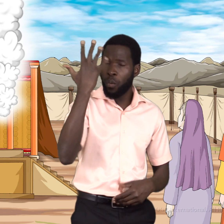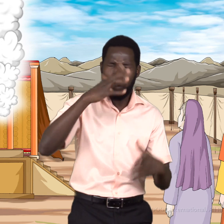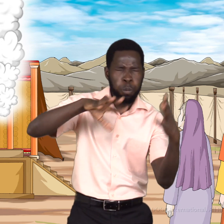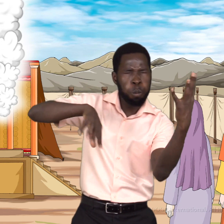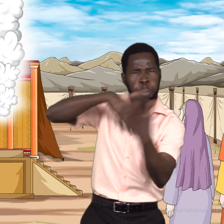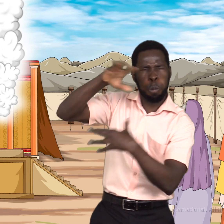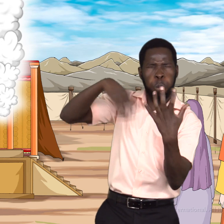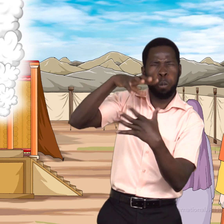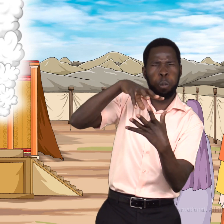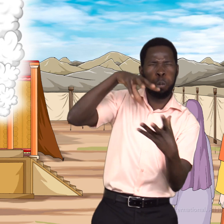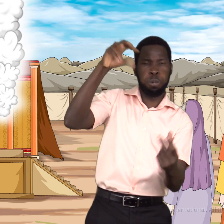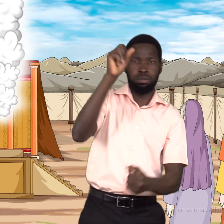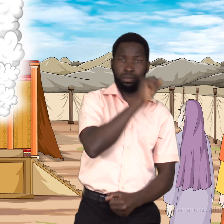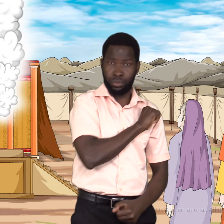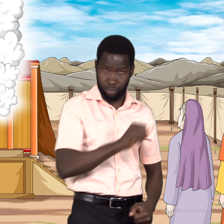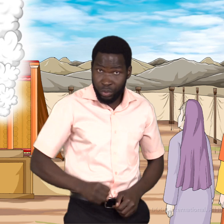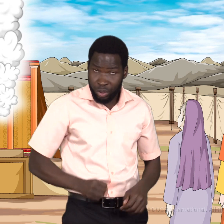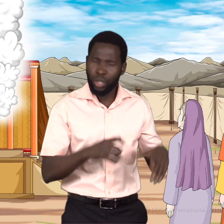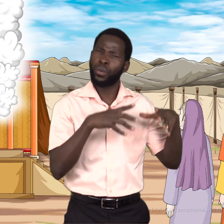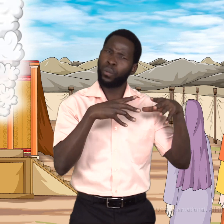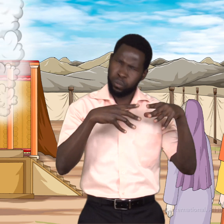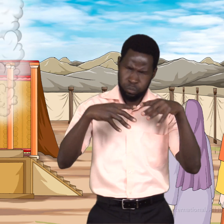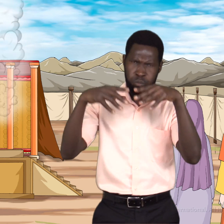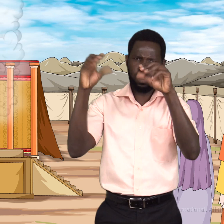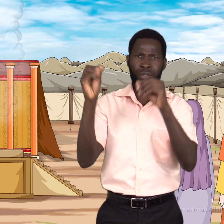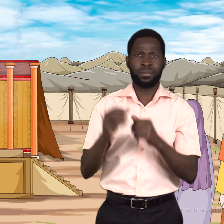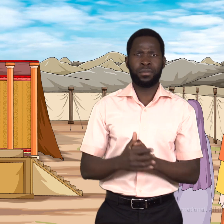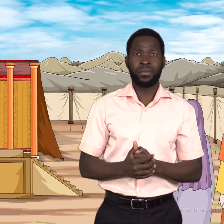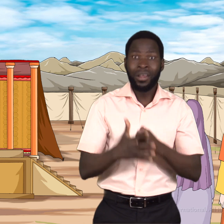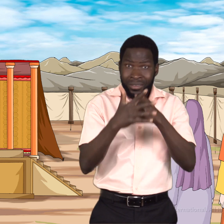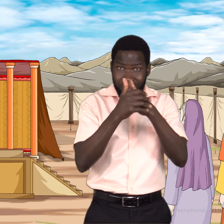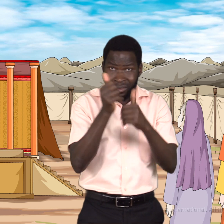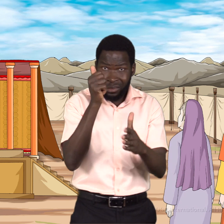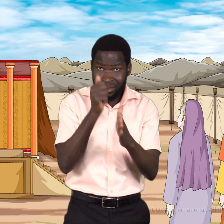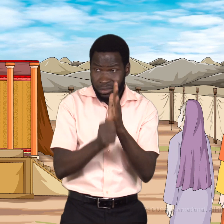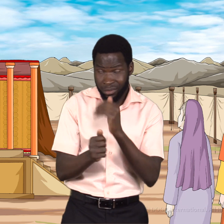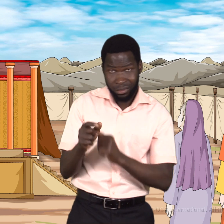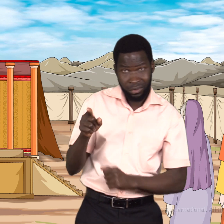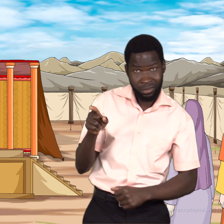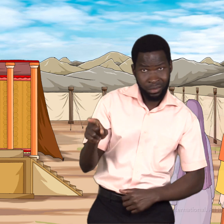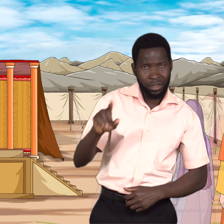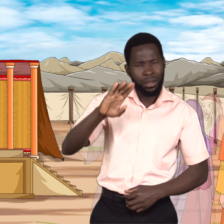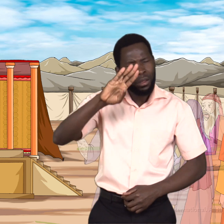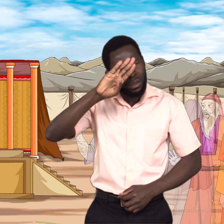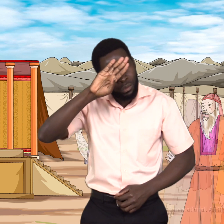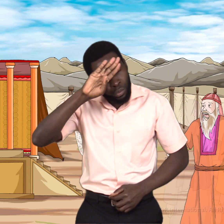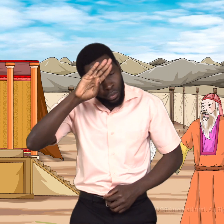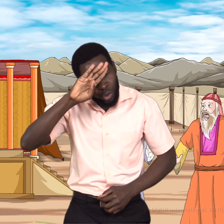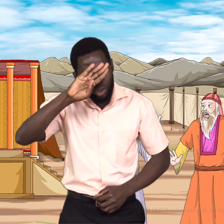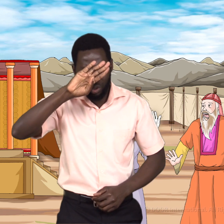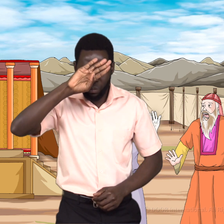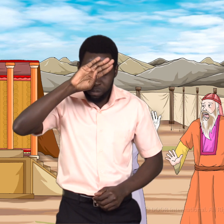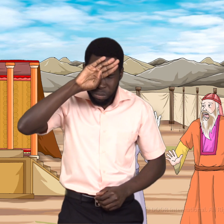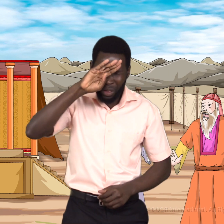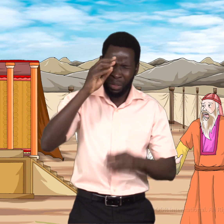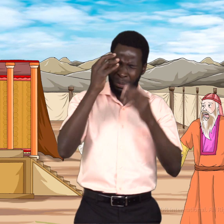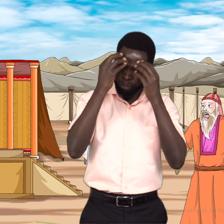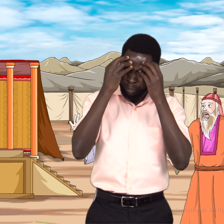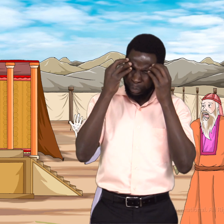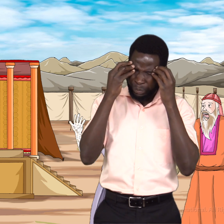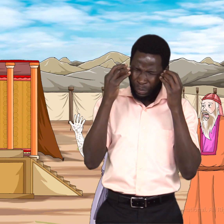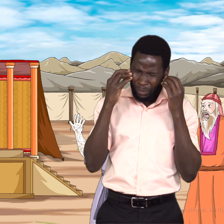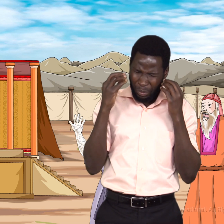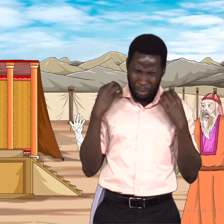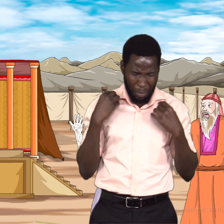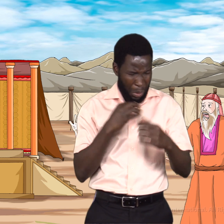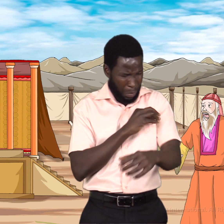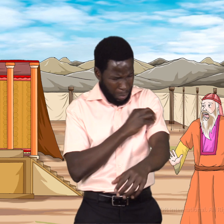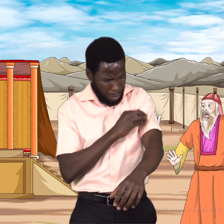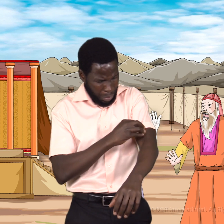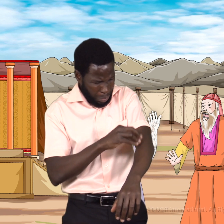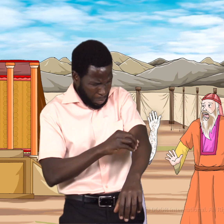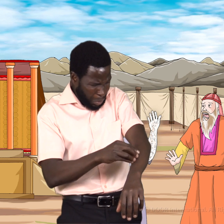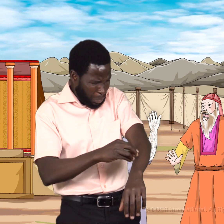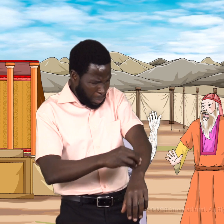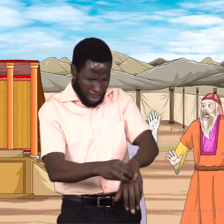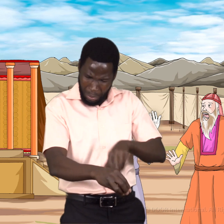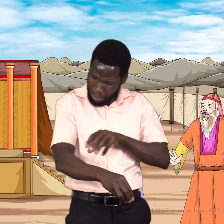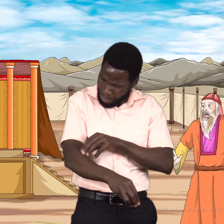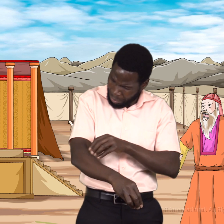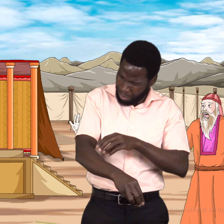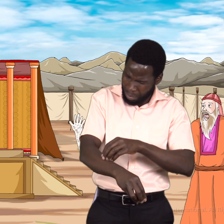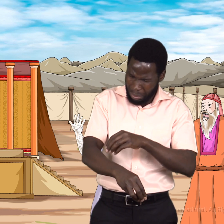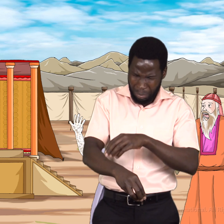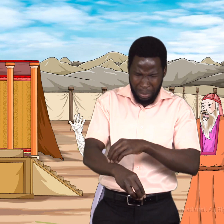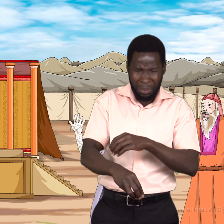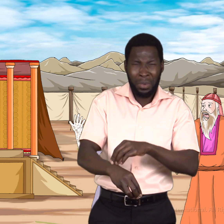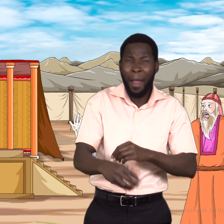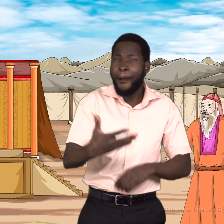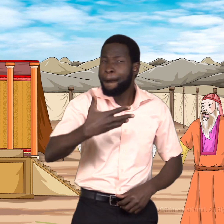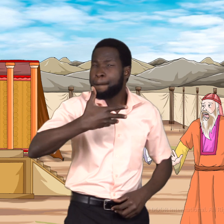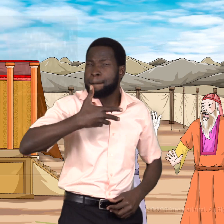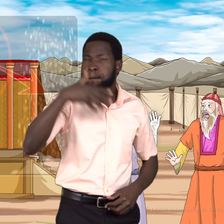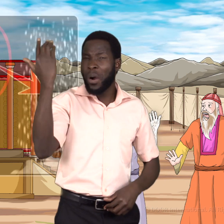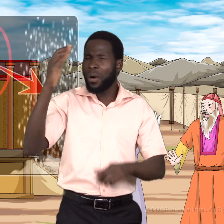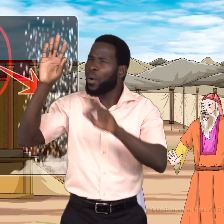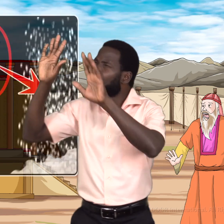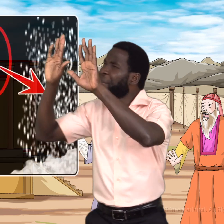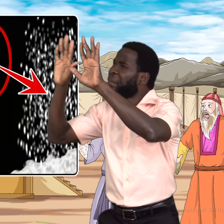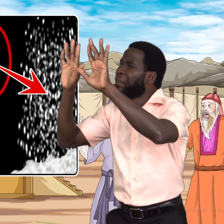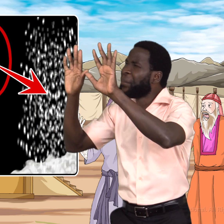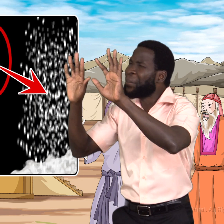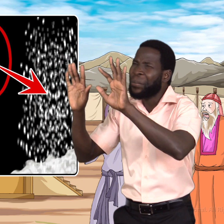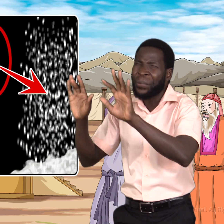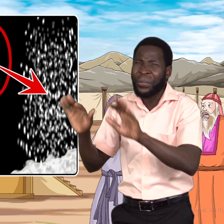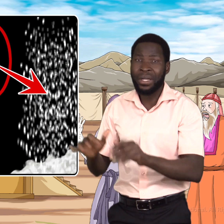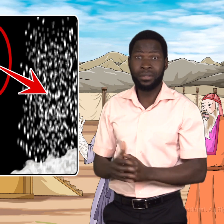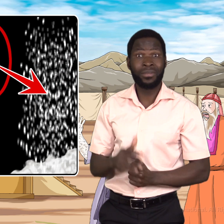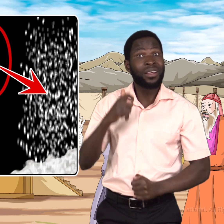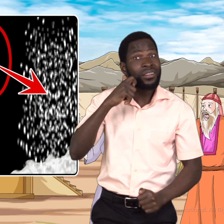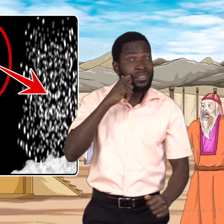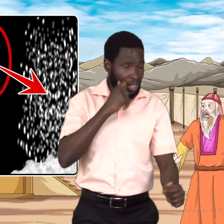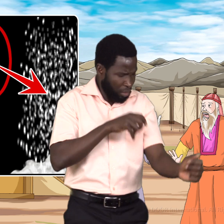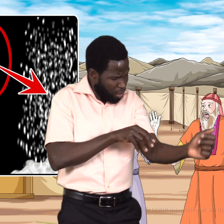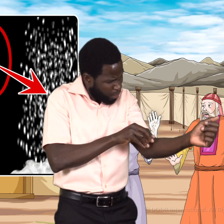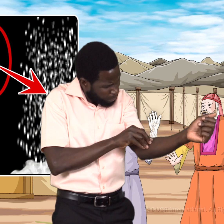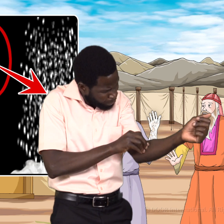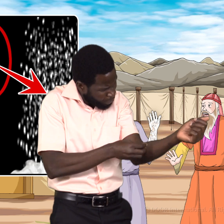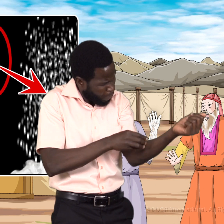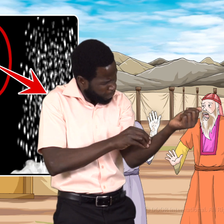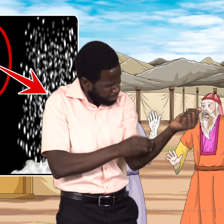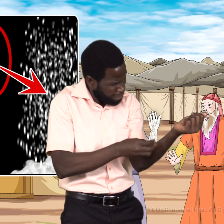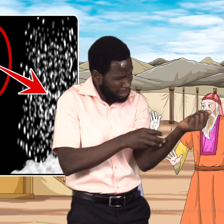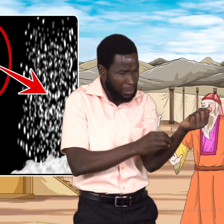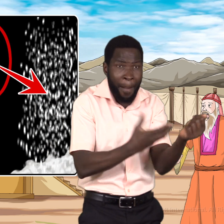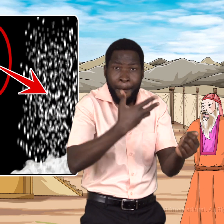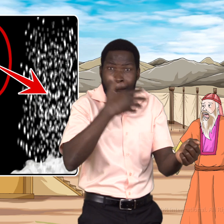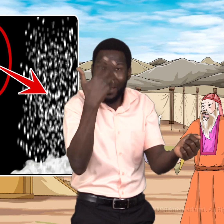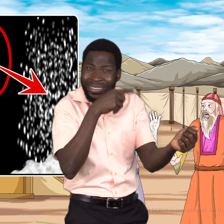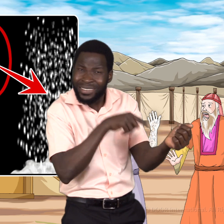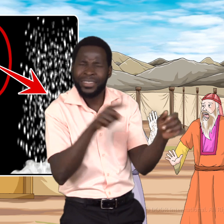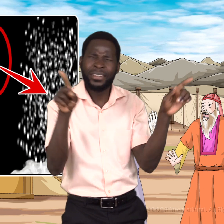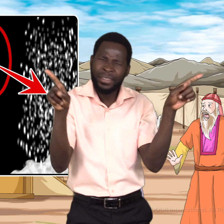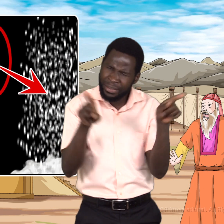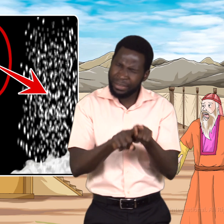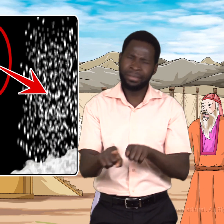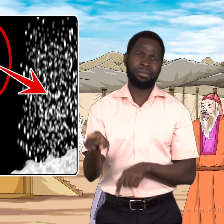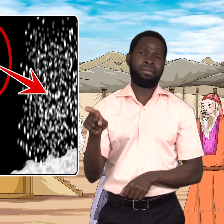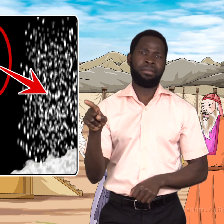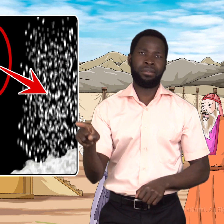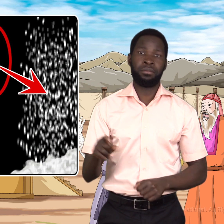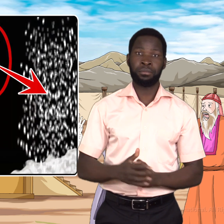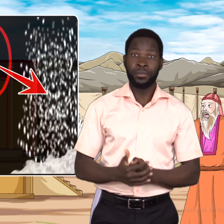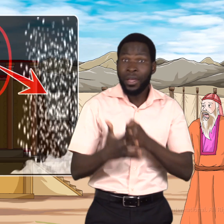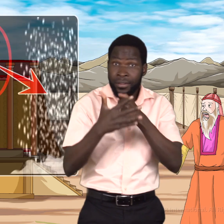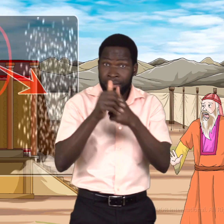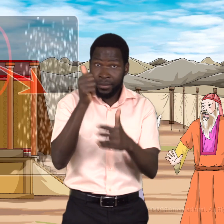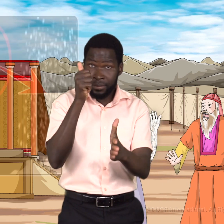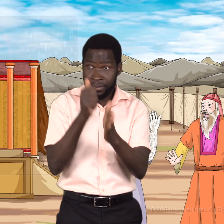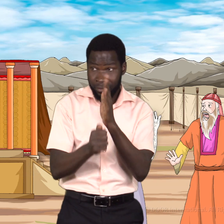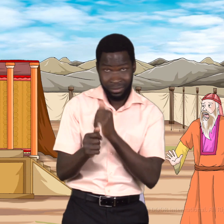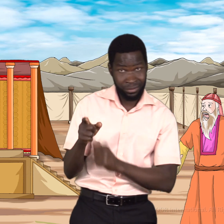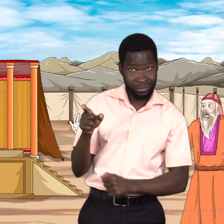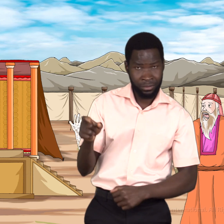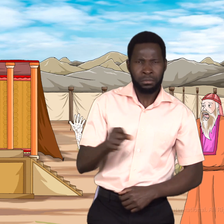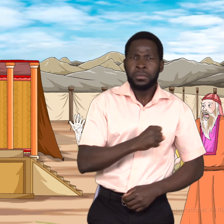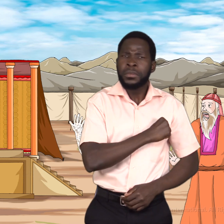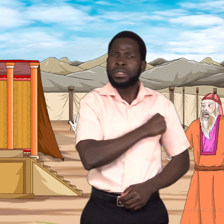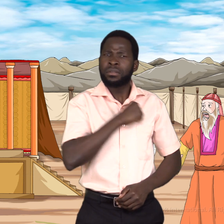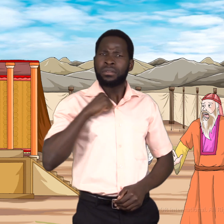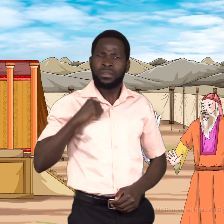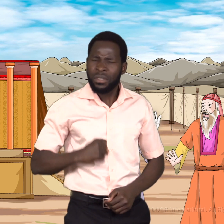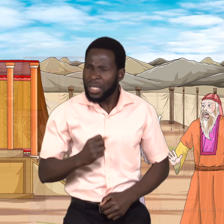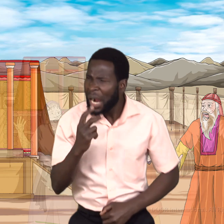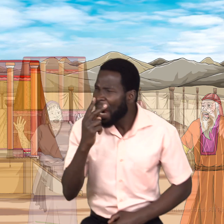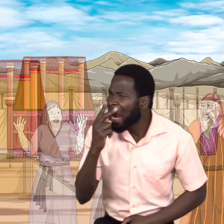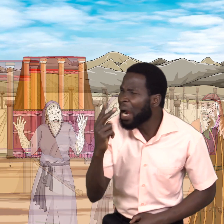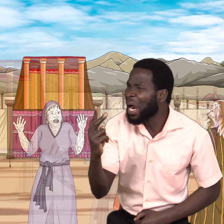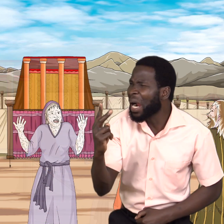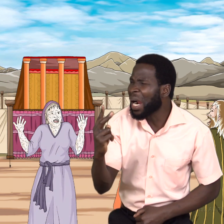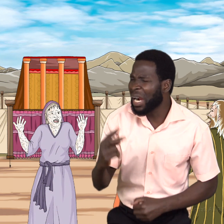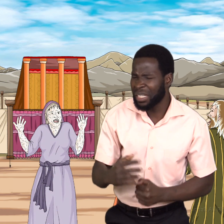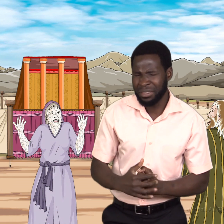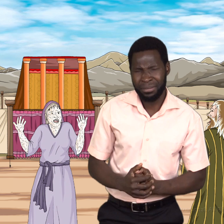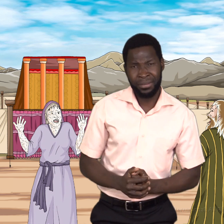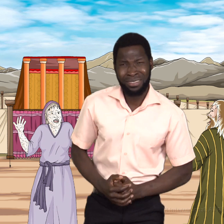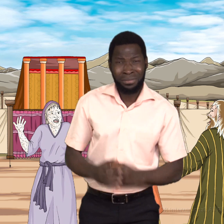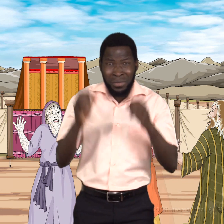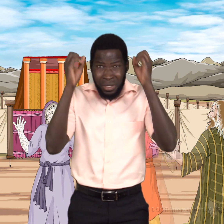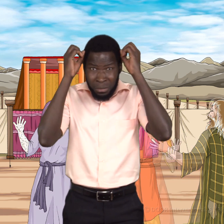As the cloud lifted from above the Tent, suddenly Miriam became leprous, white as snow.